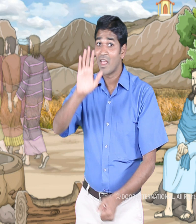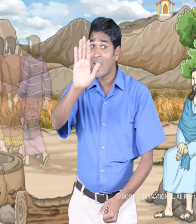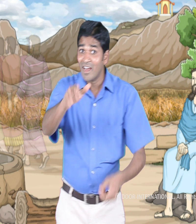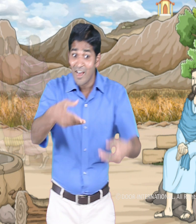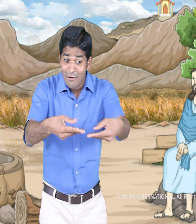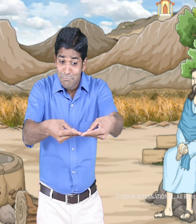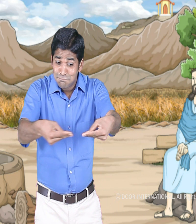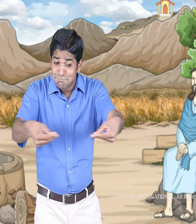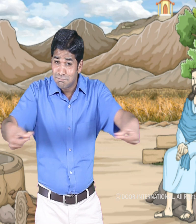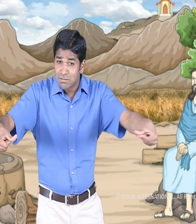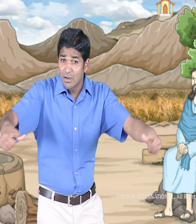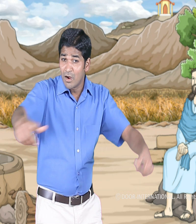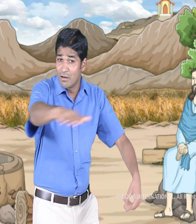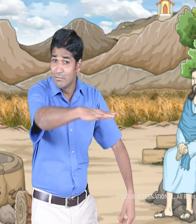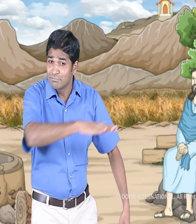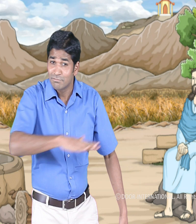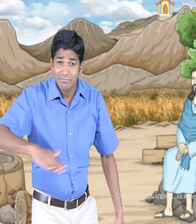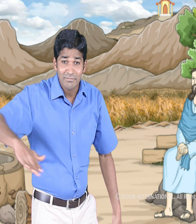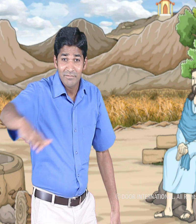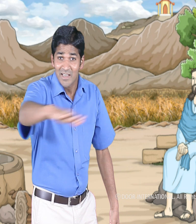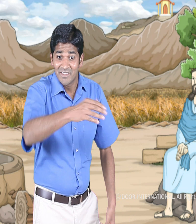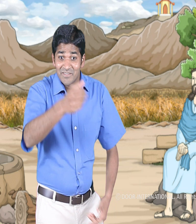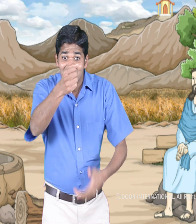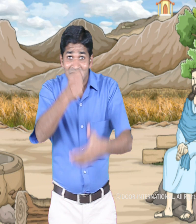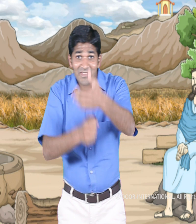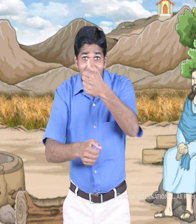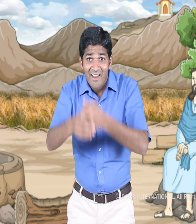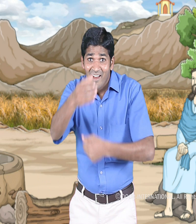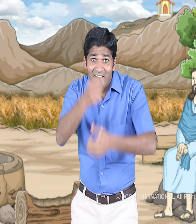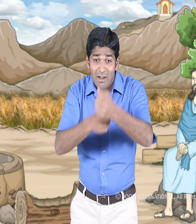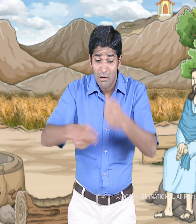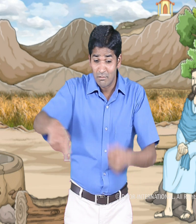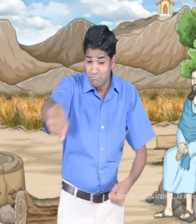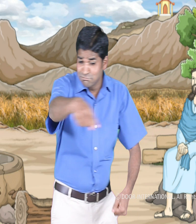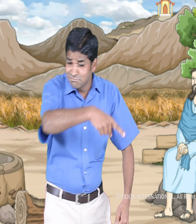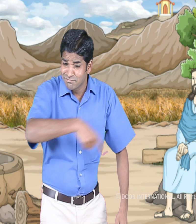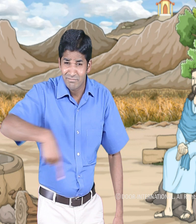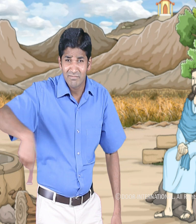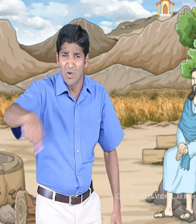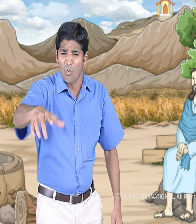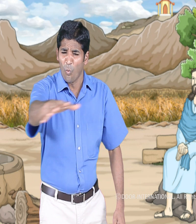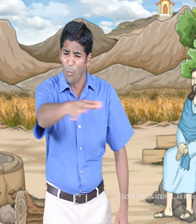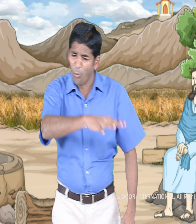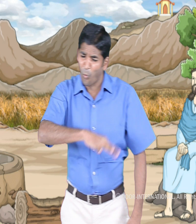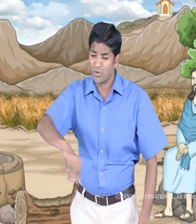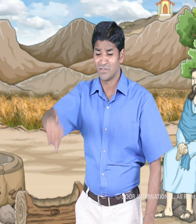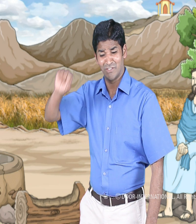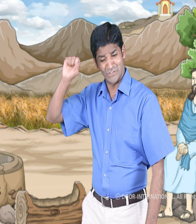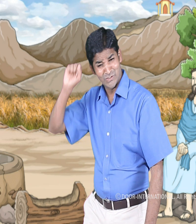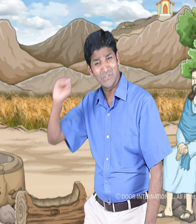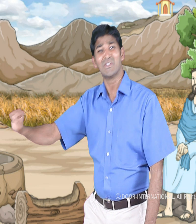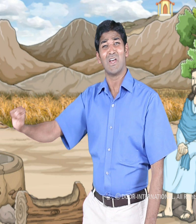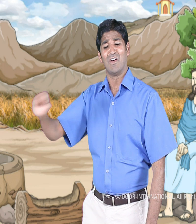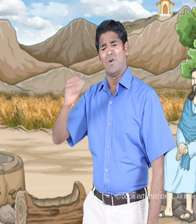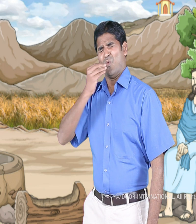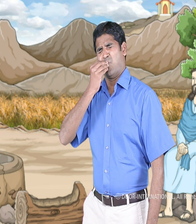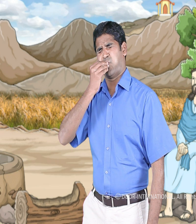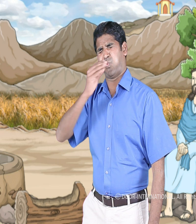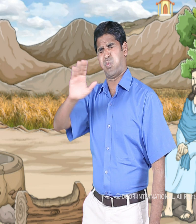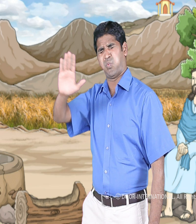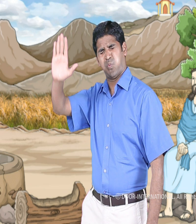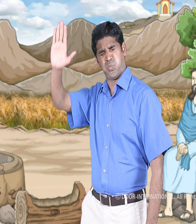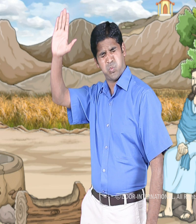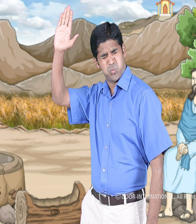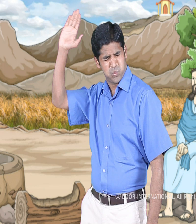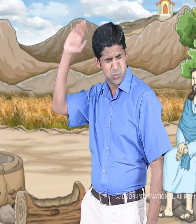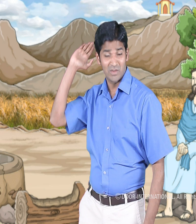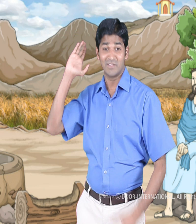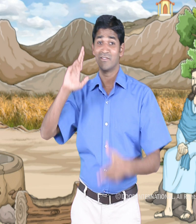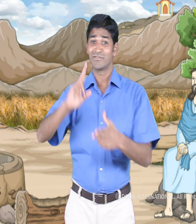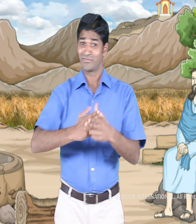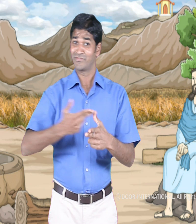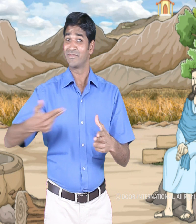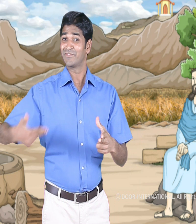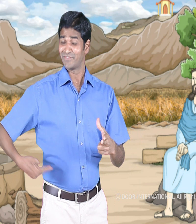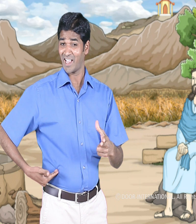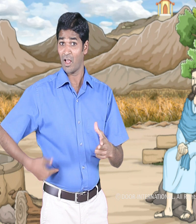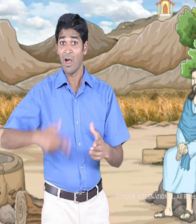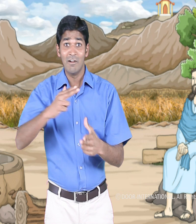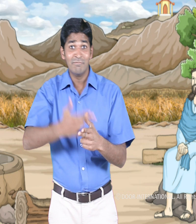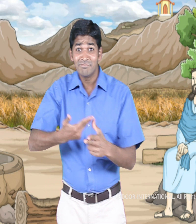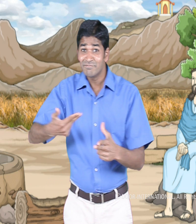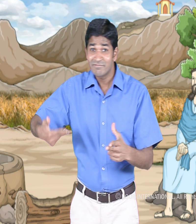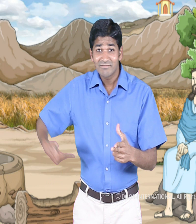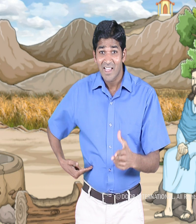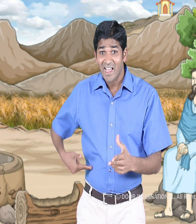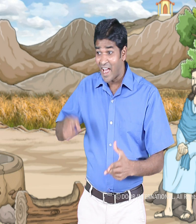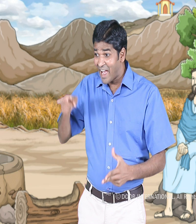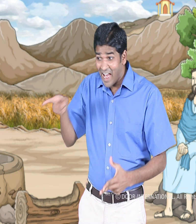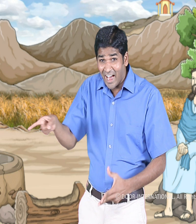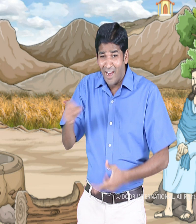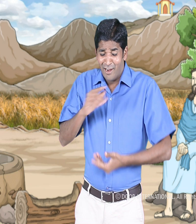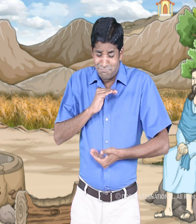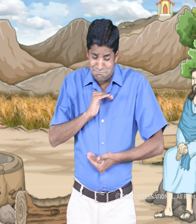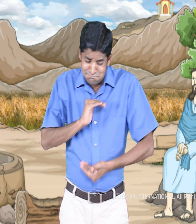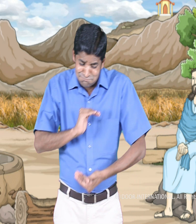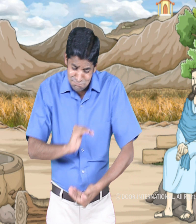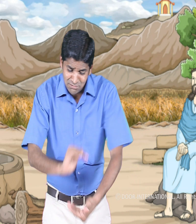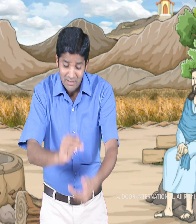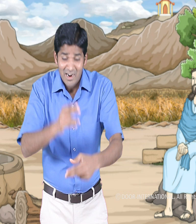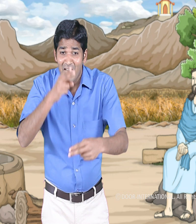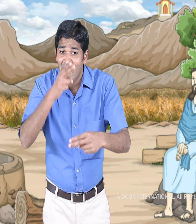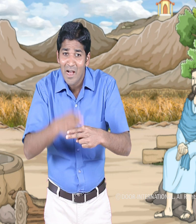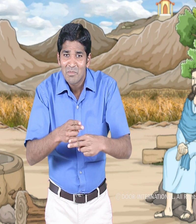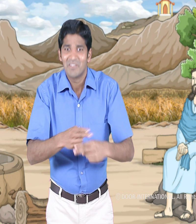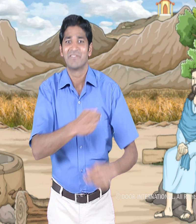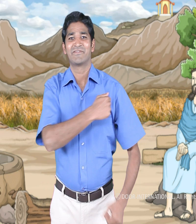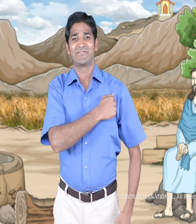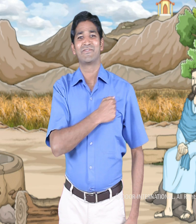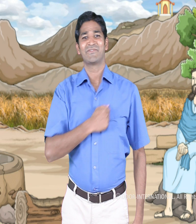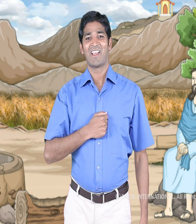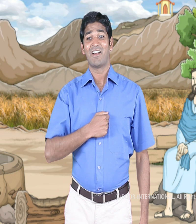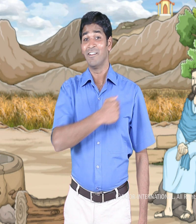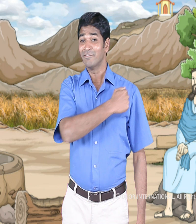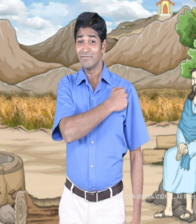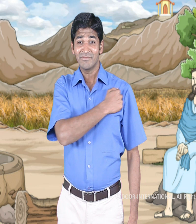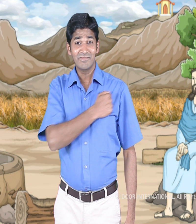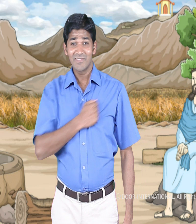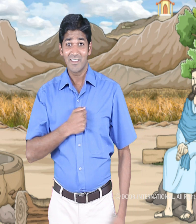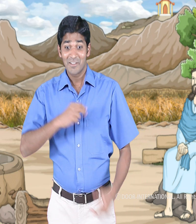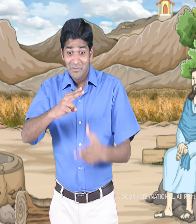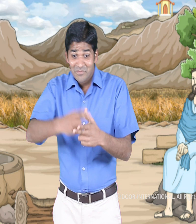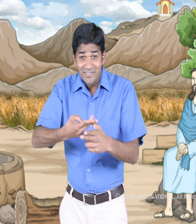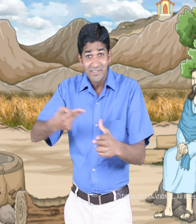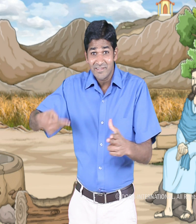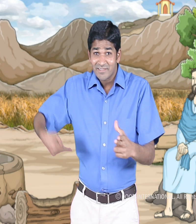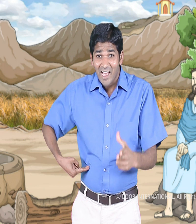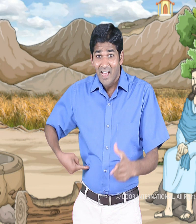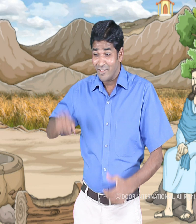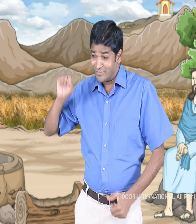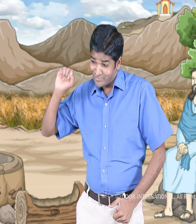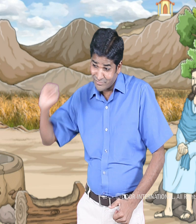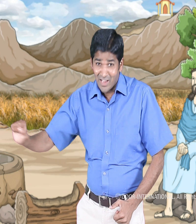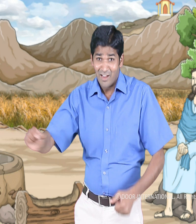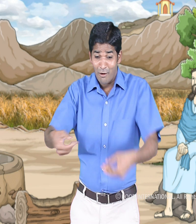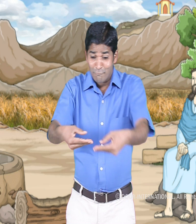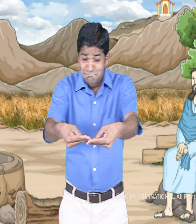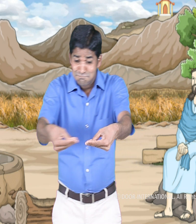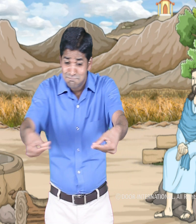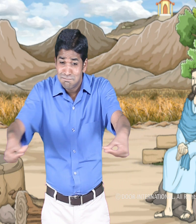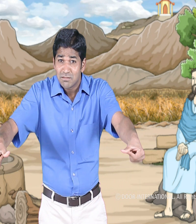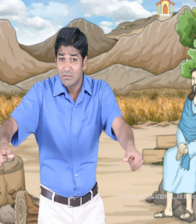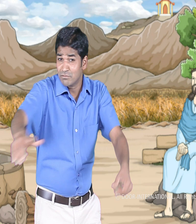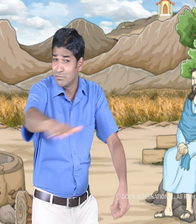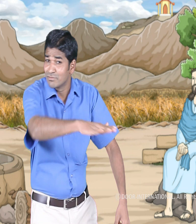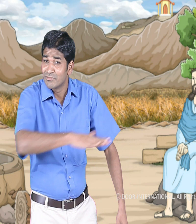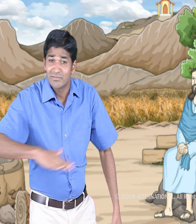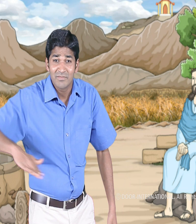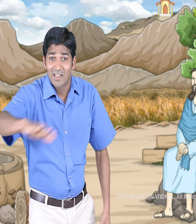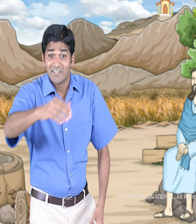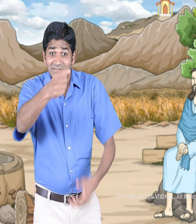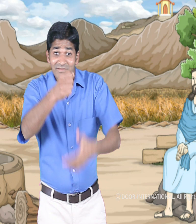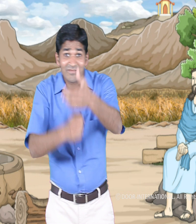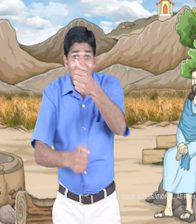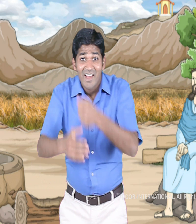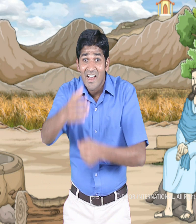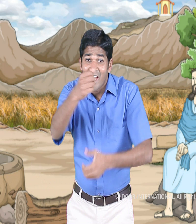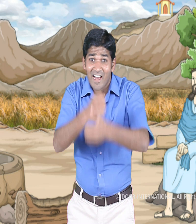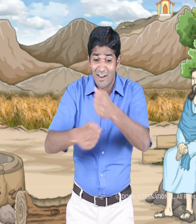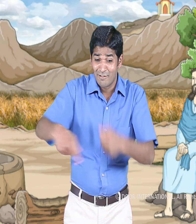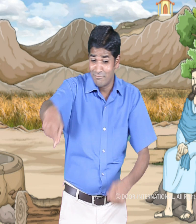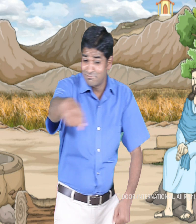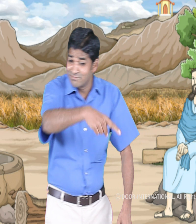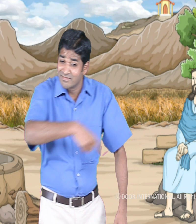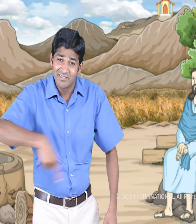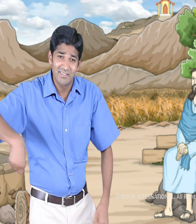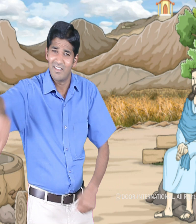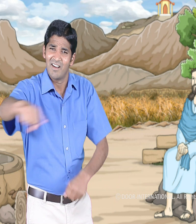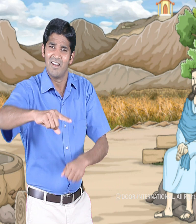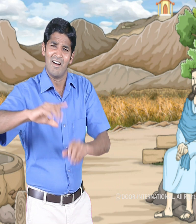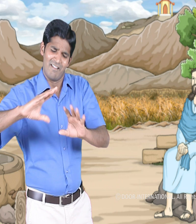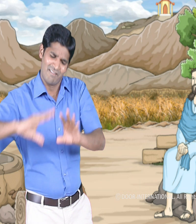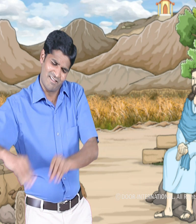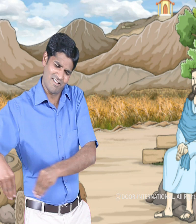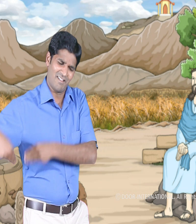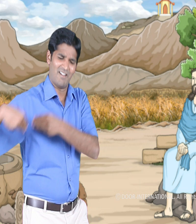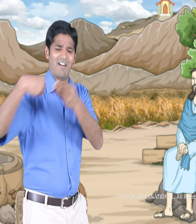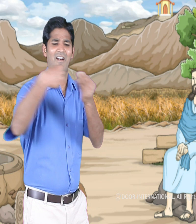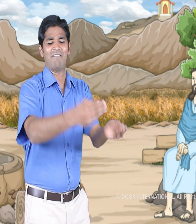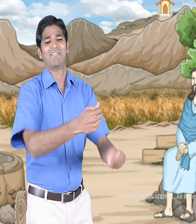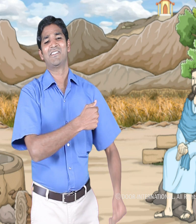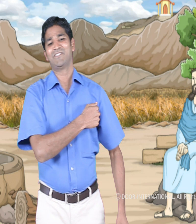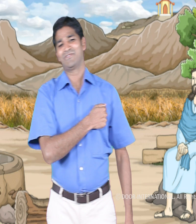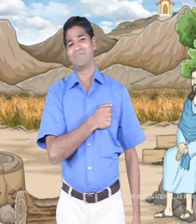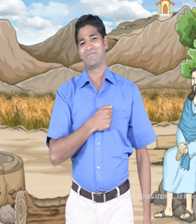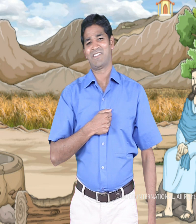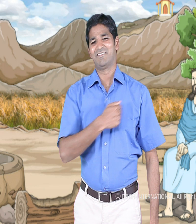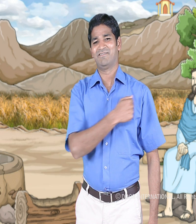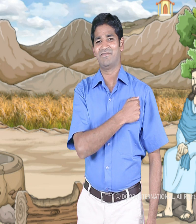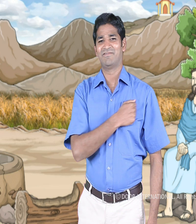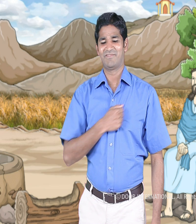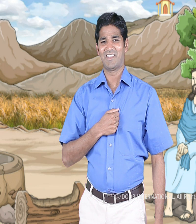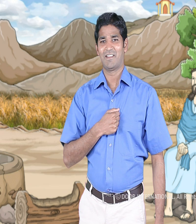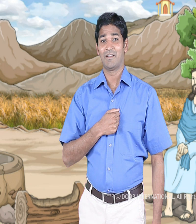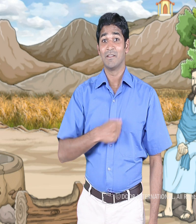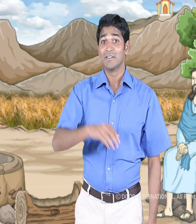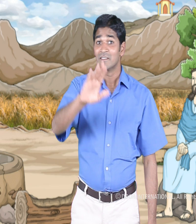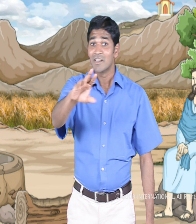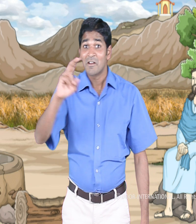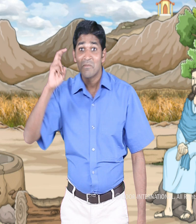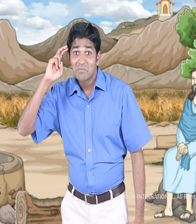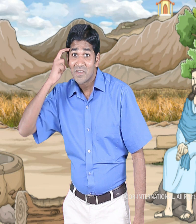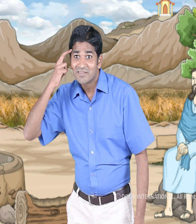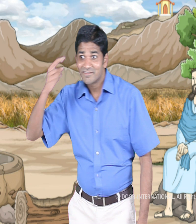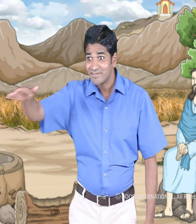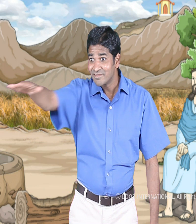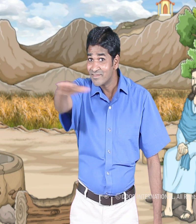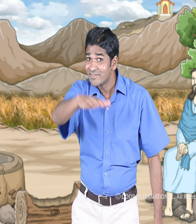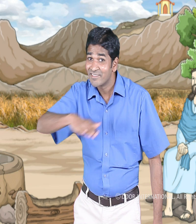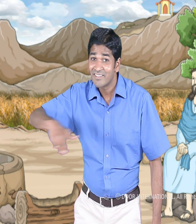Since Jacob’s well was there, Jesus, weary from His journey, sat down by the well.